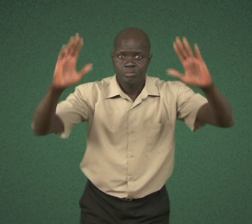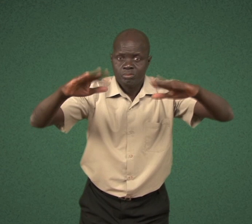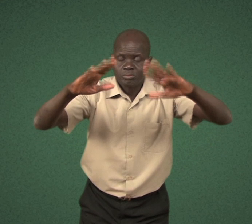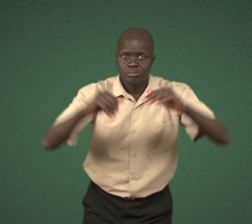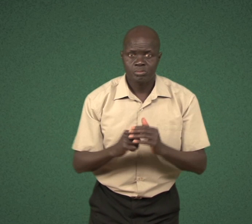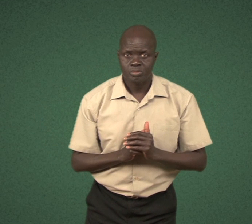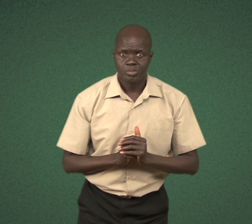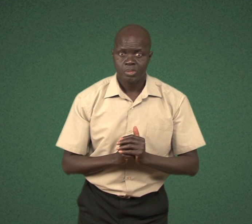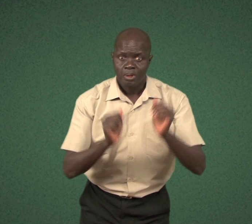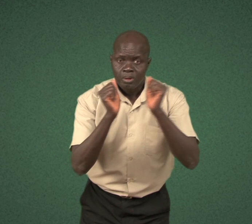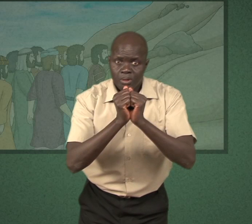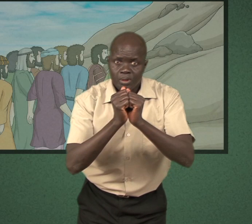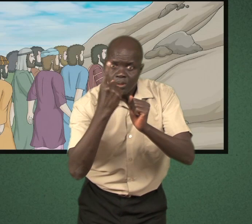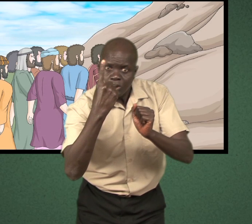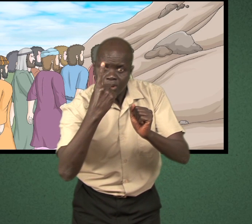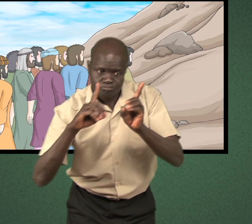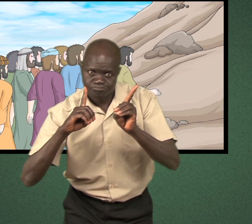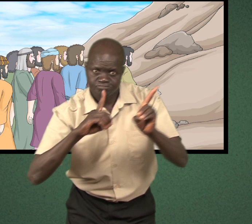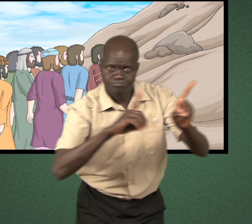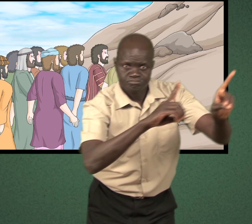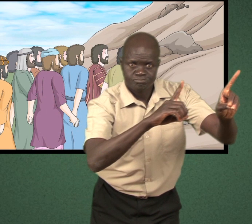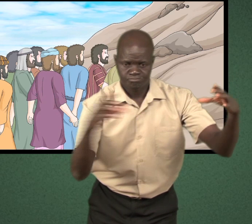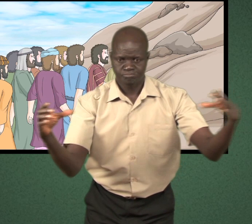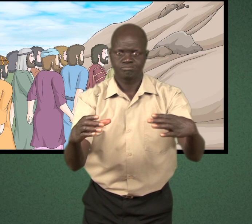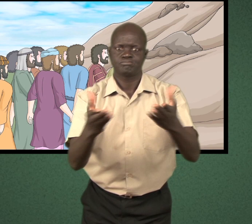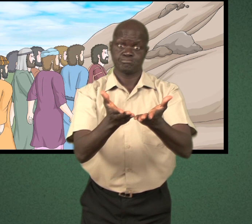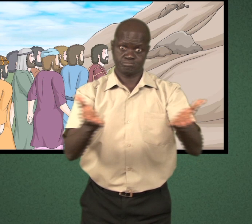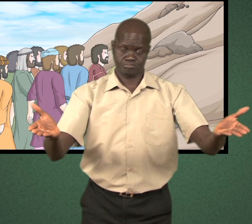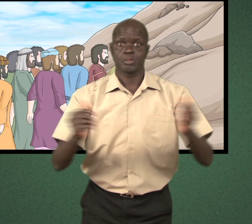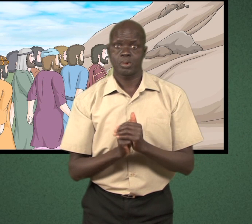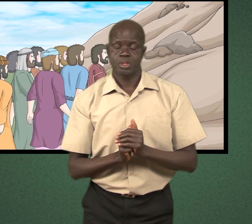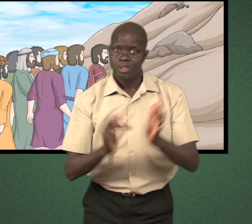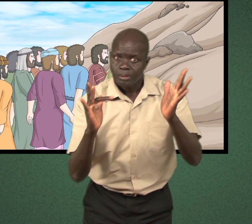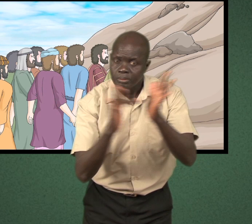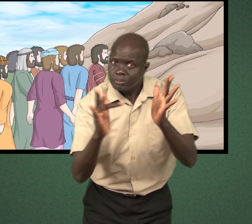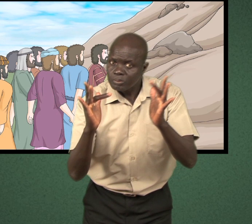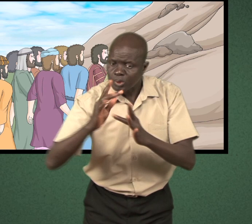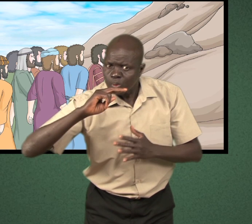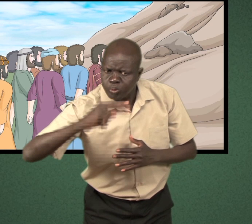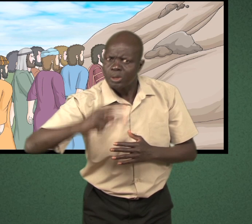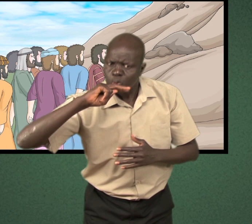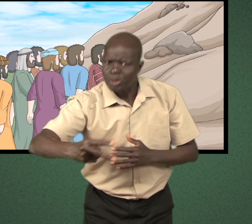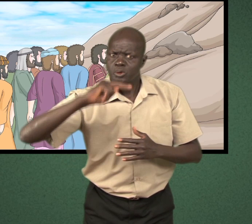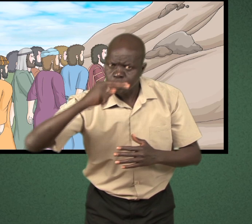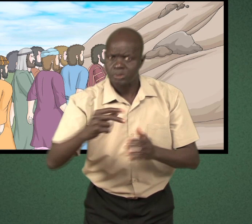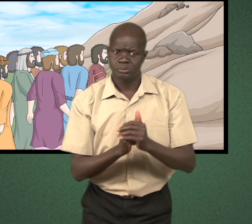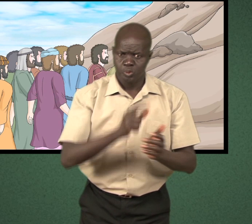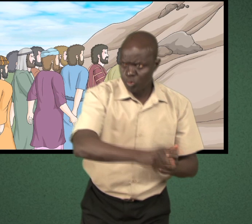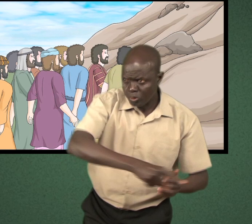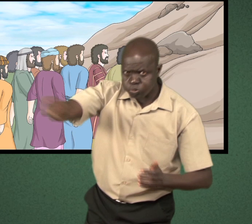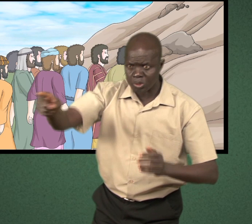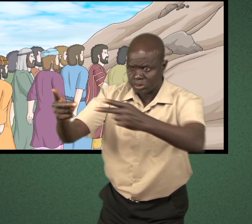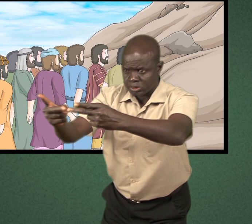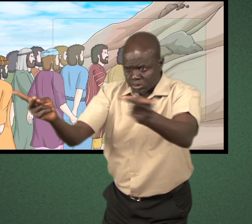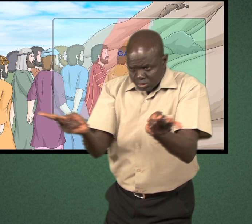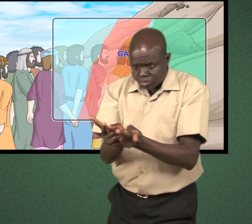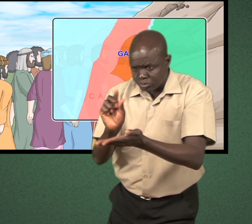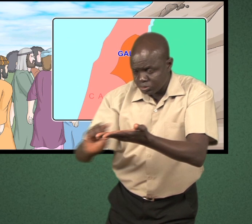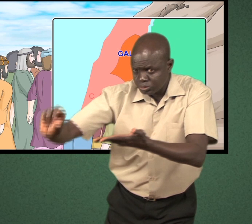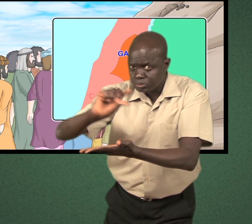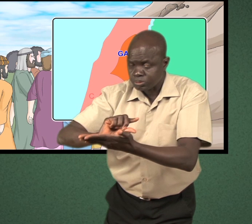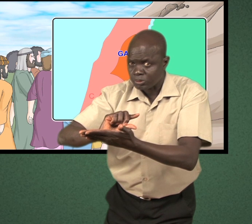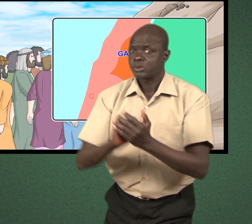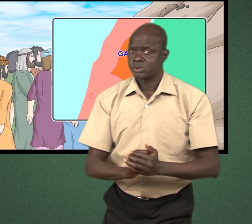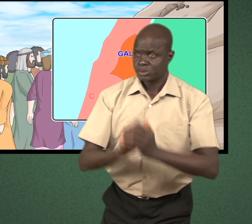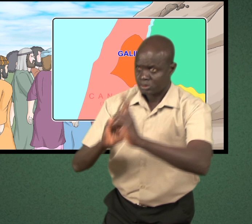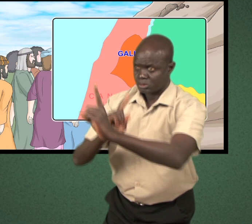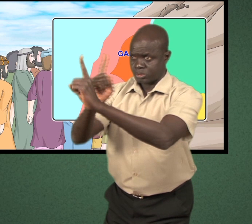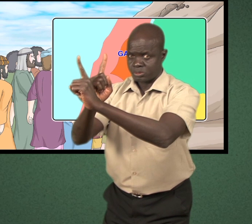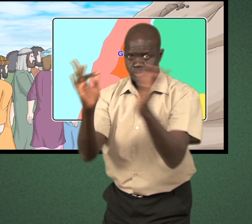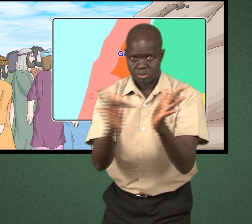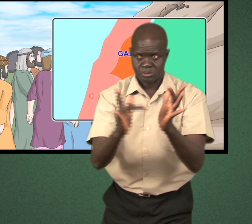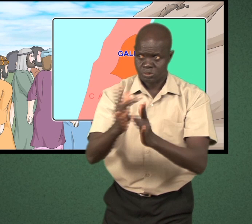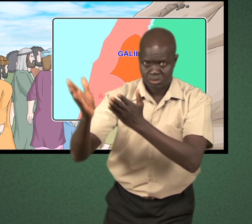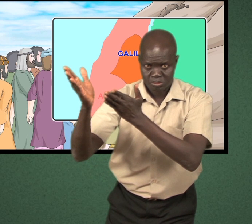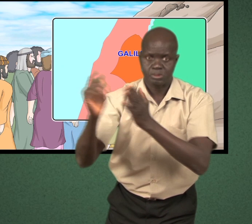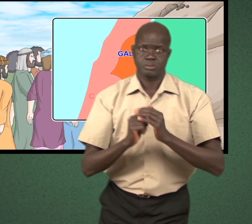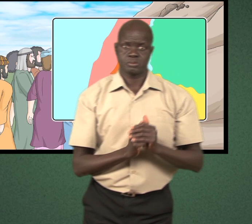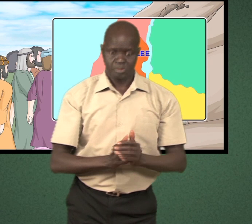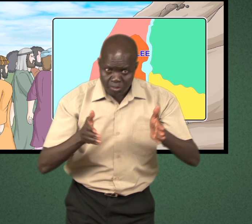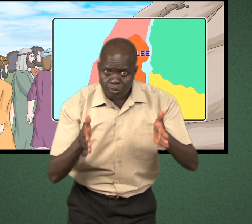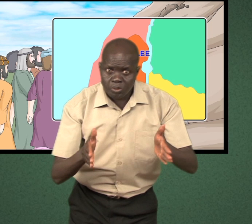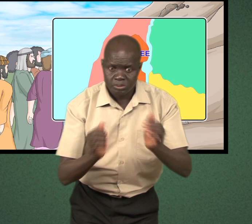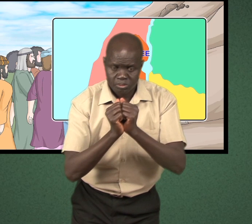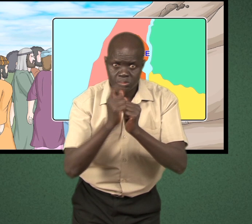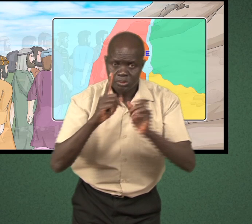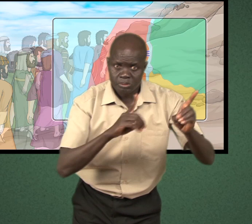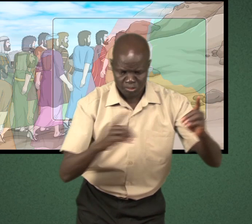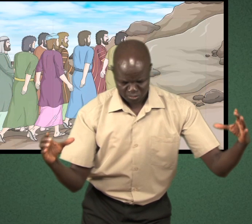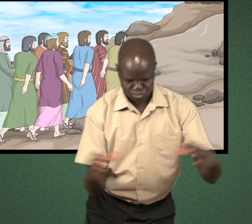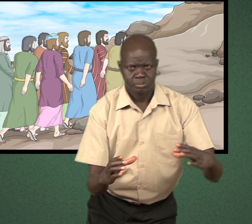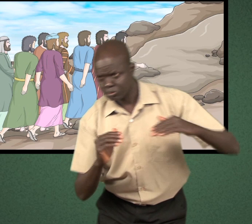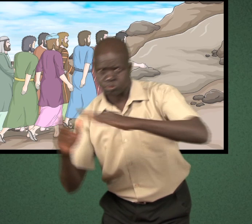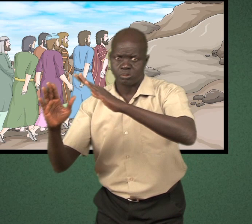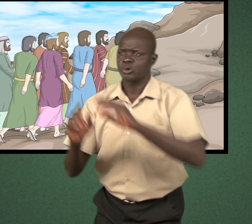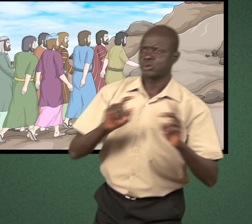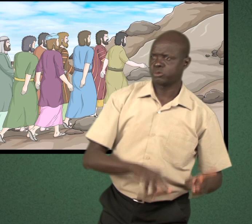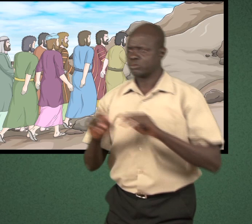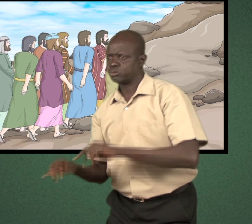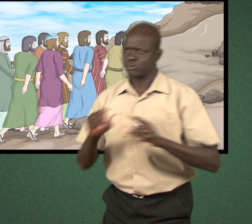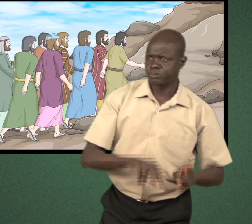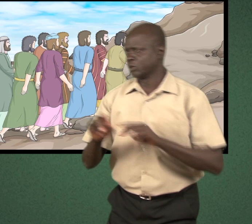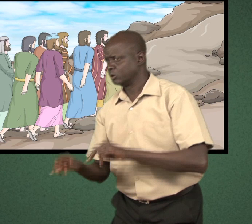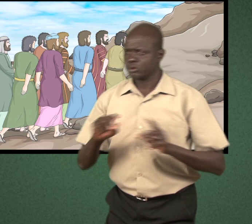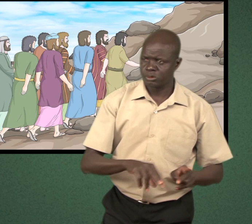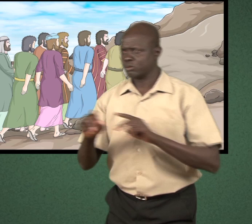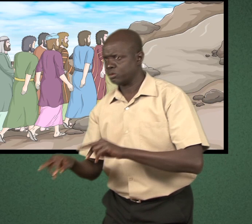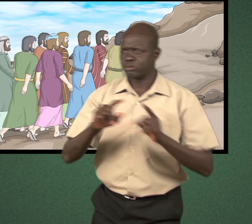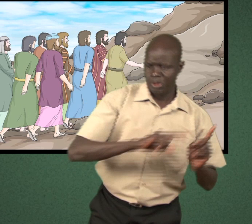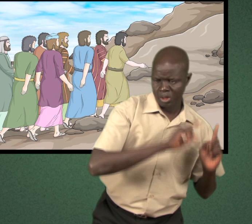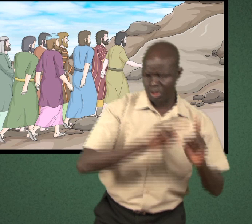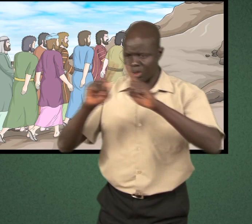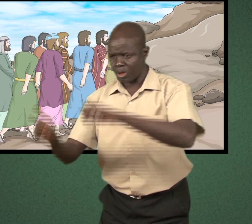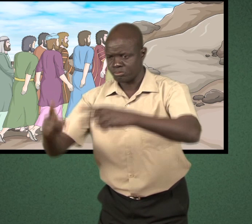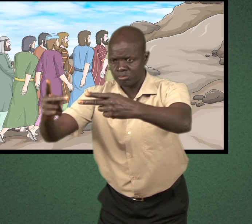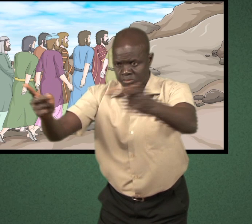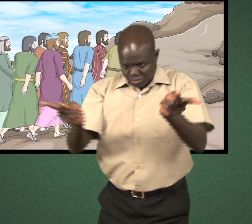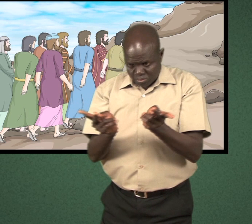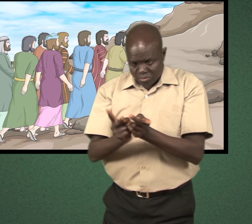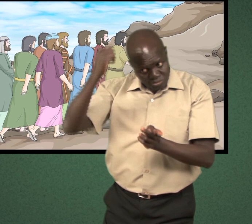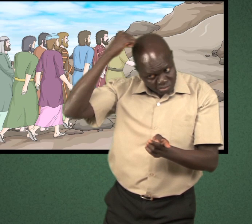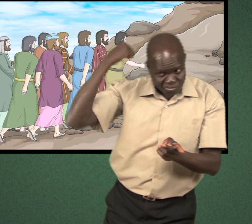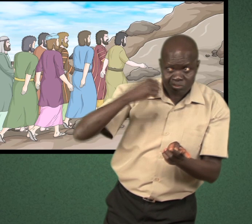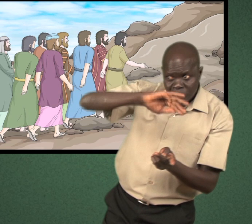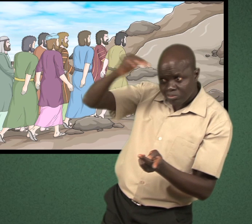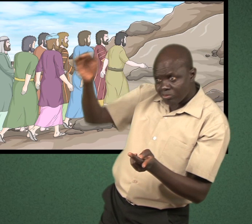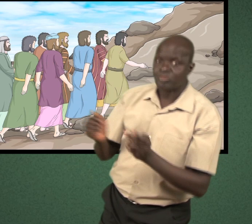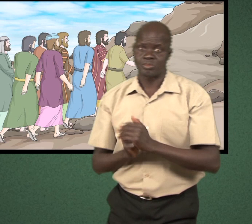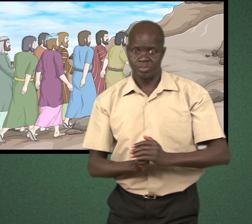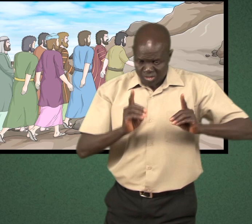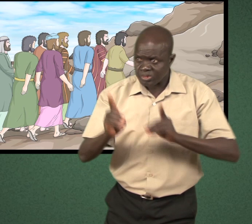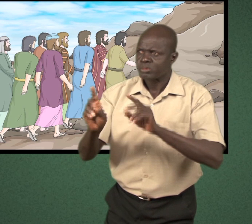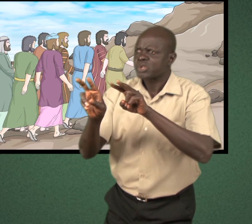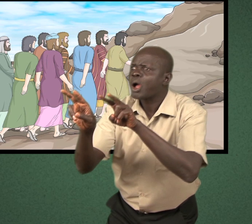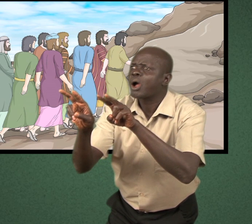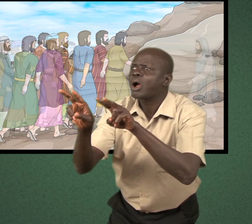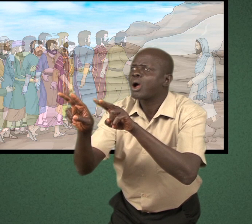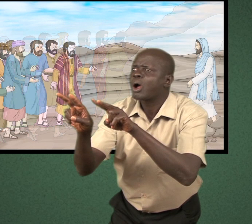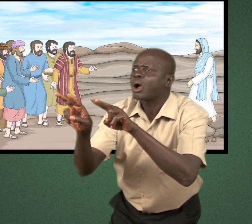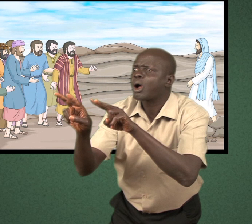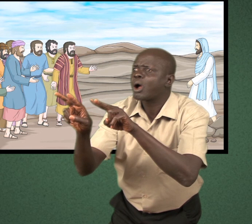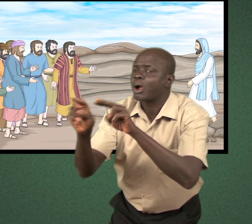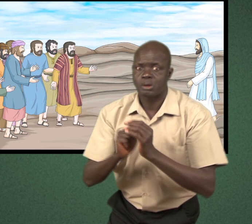Meanwhile, the eleven disciples went to Galilee, to the mountain Jesus had designated.